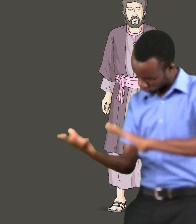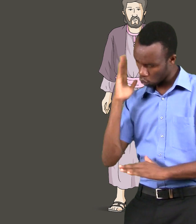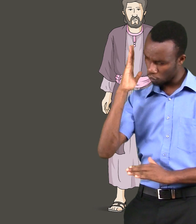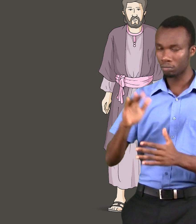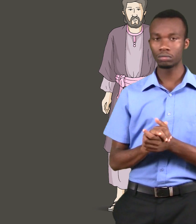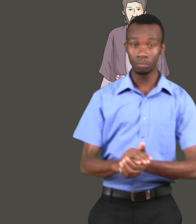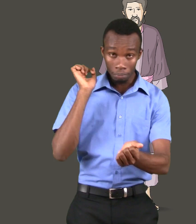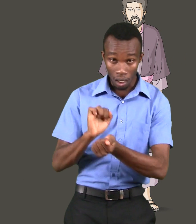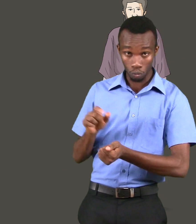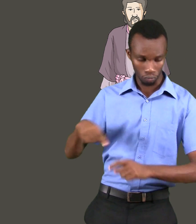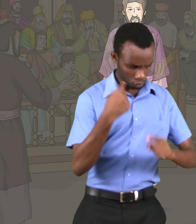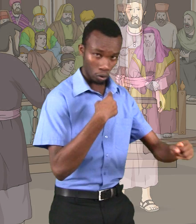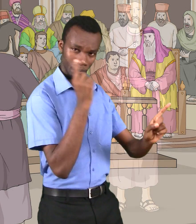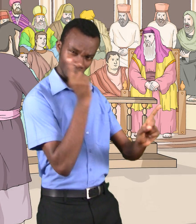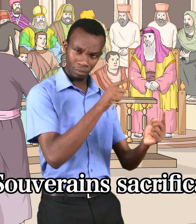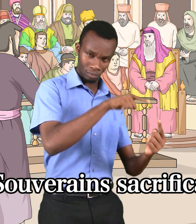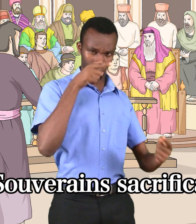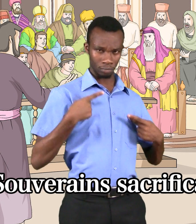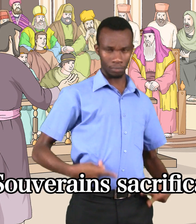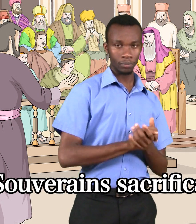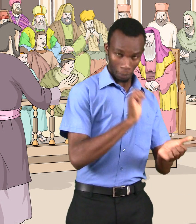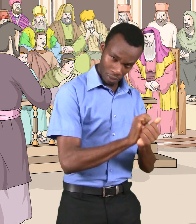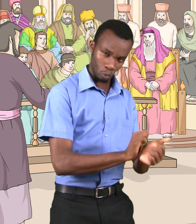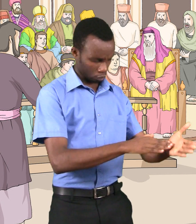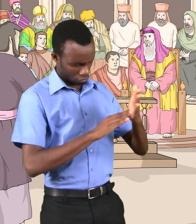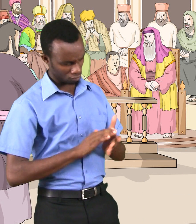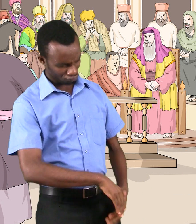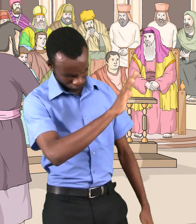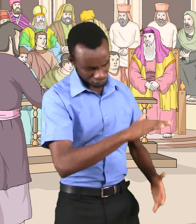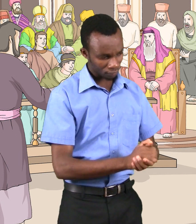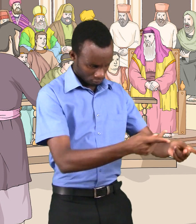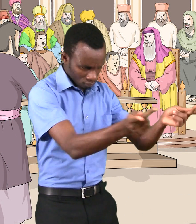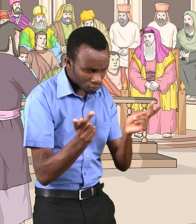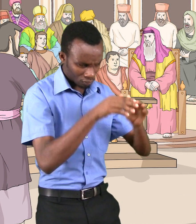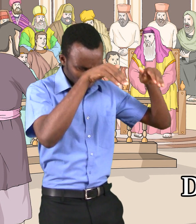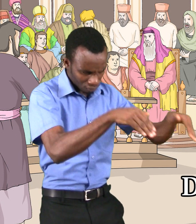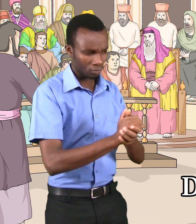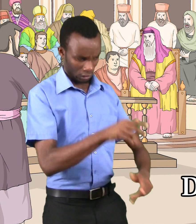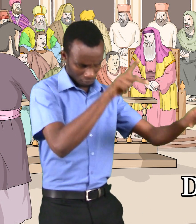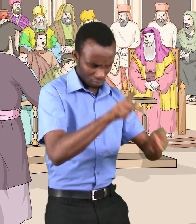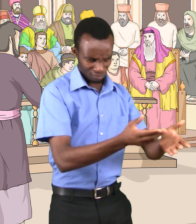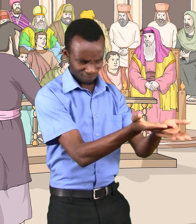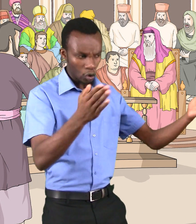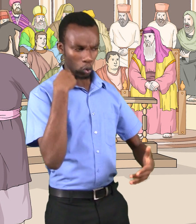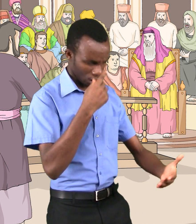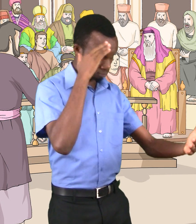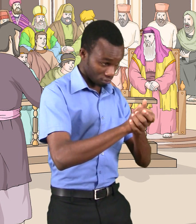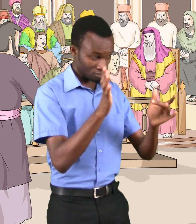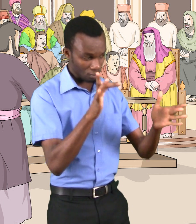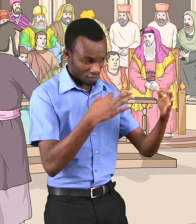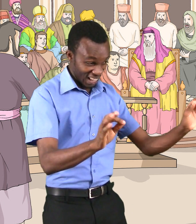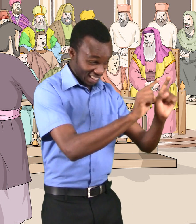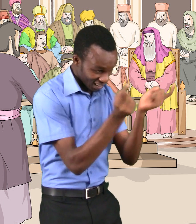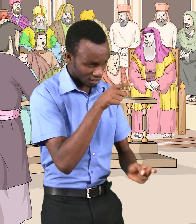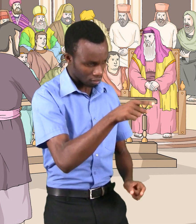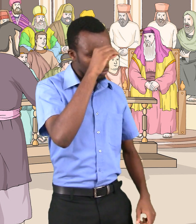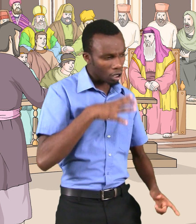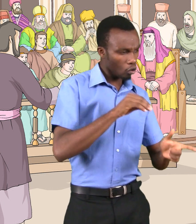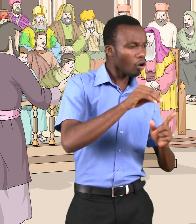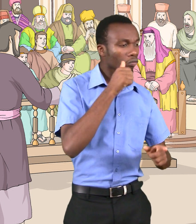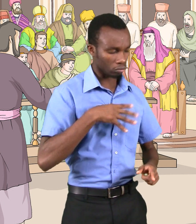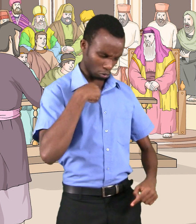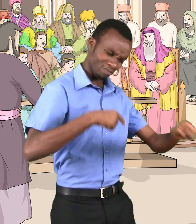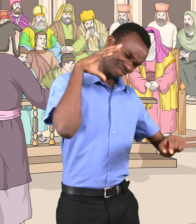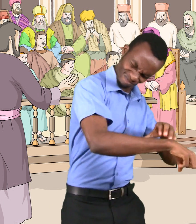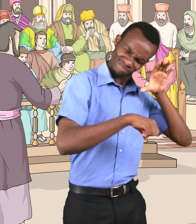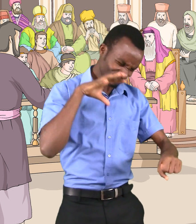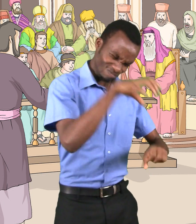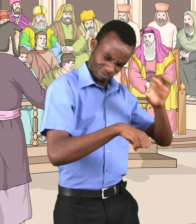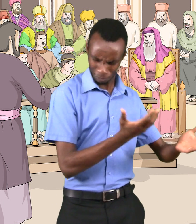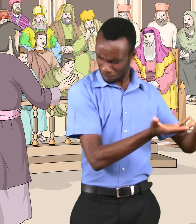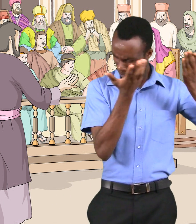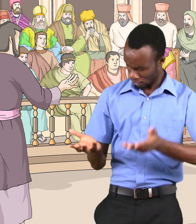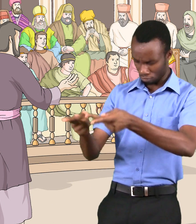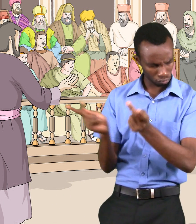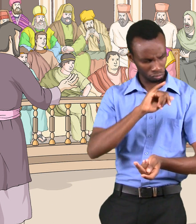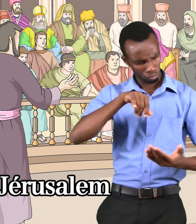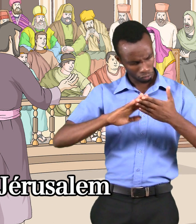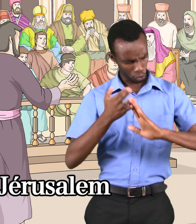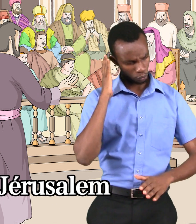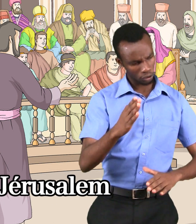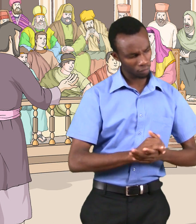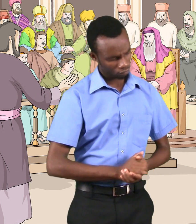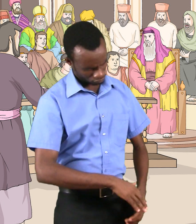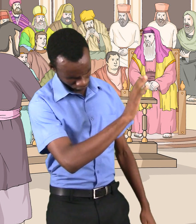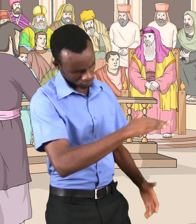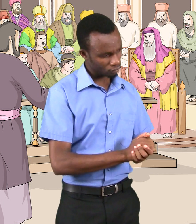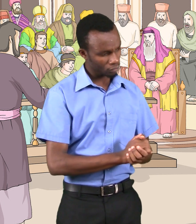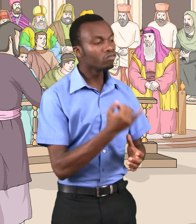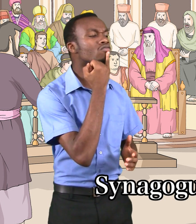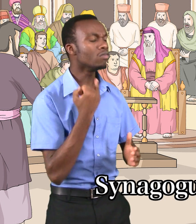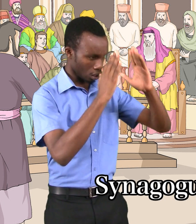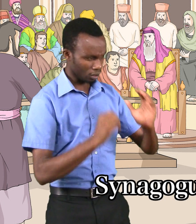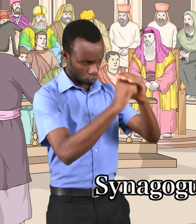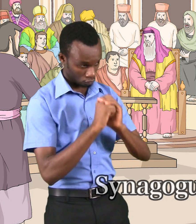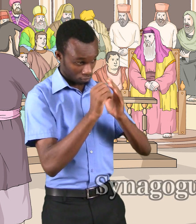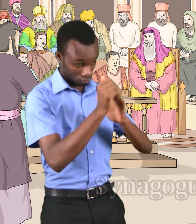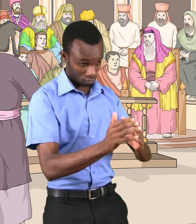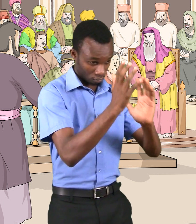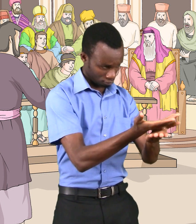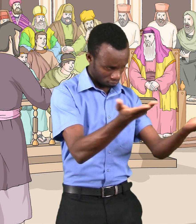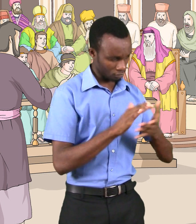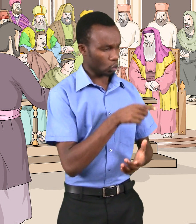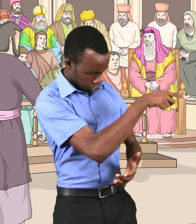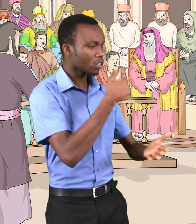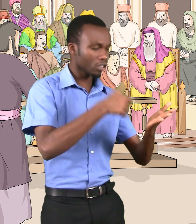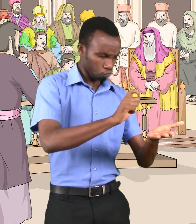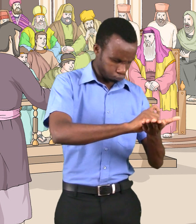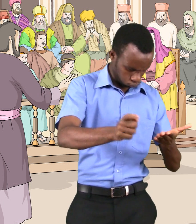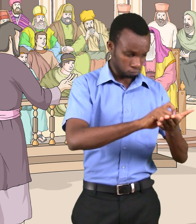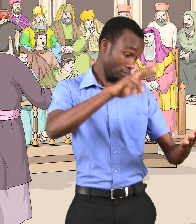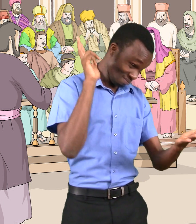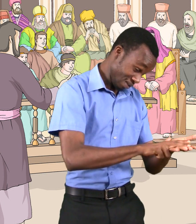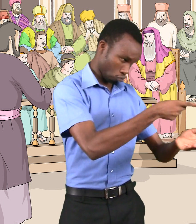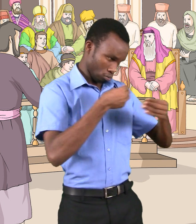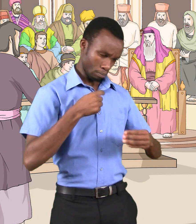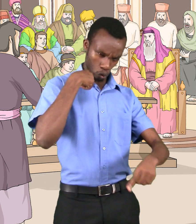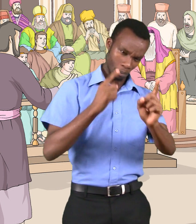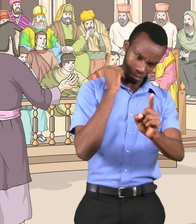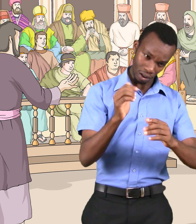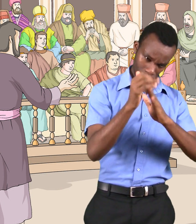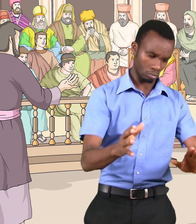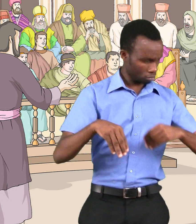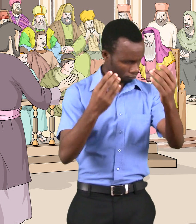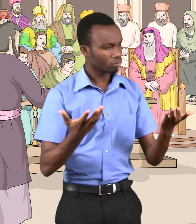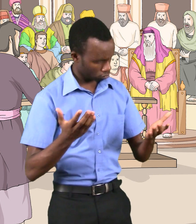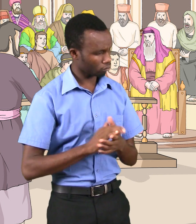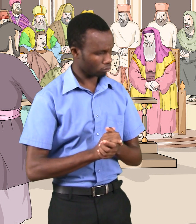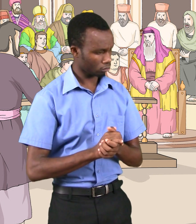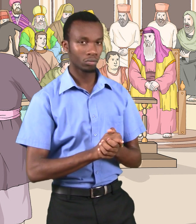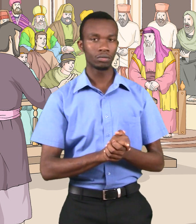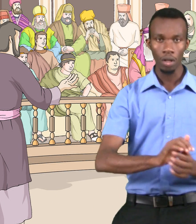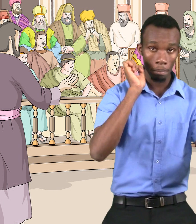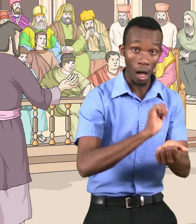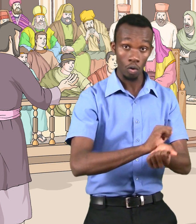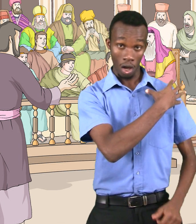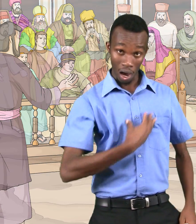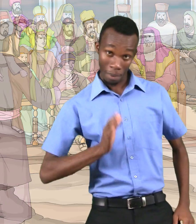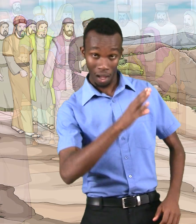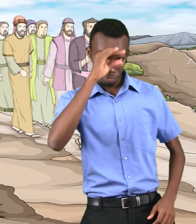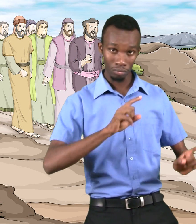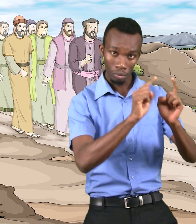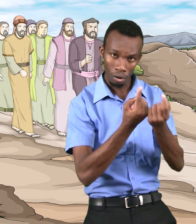He approached the high priest and requested letters to the synagogues in Damascus, so that if he found any men or women belonging to the Way, he could bring them as prisoners to Jerusalem.